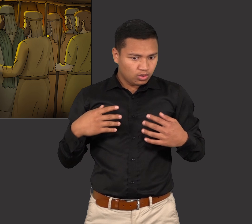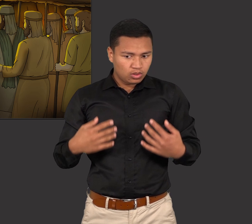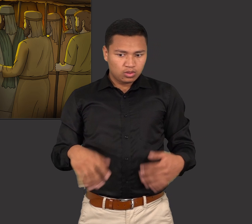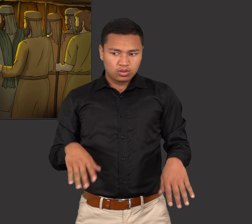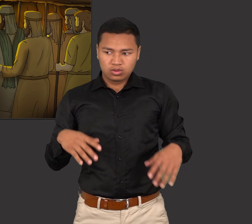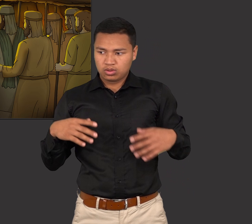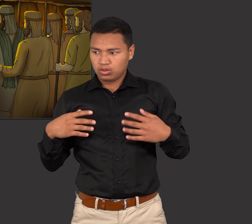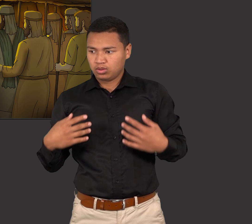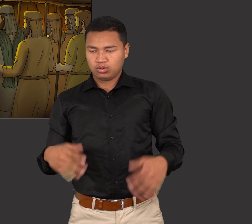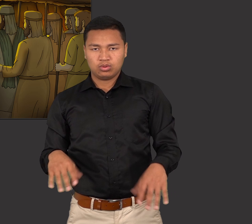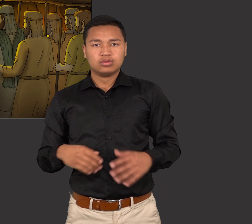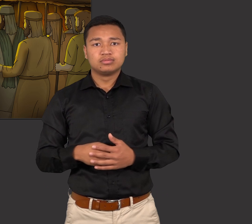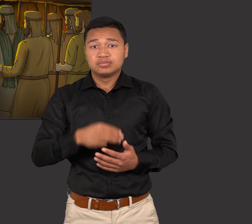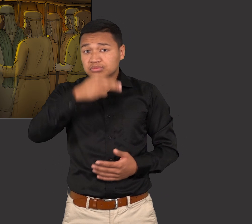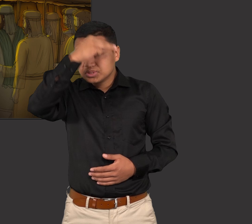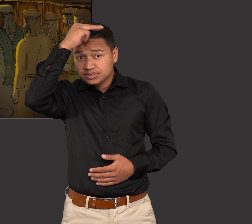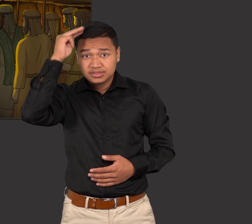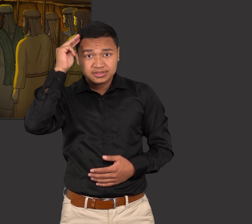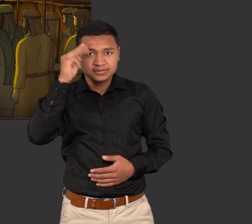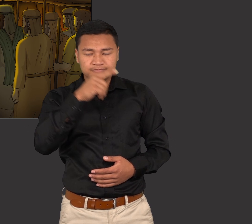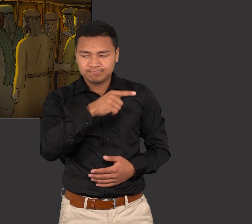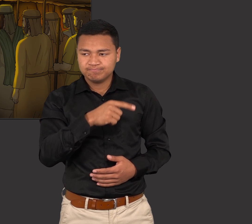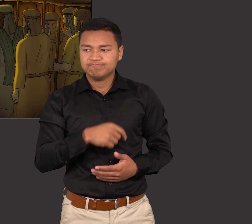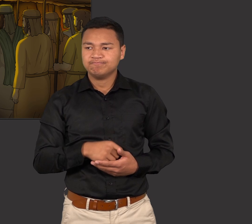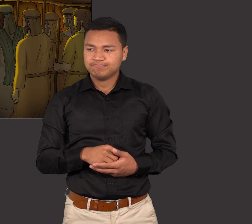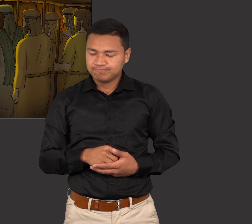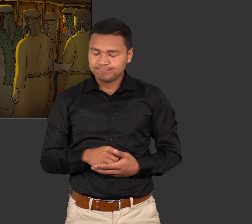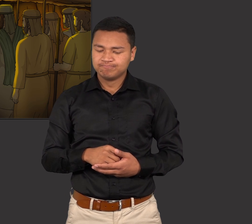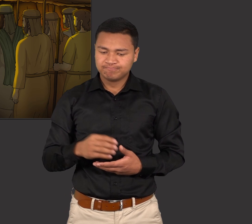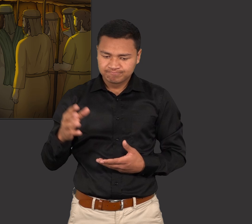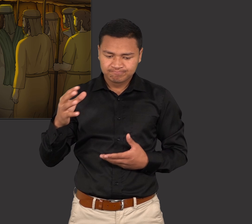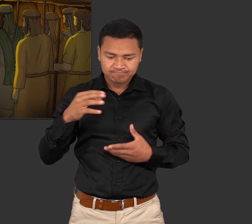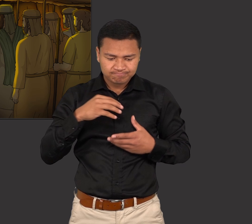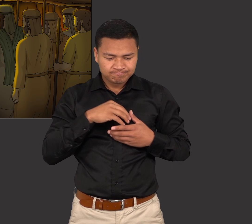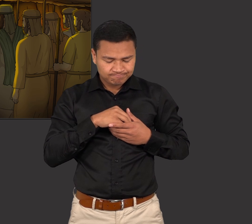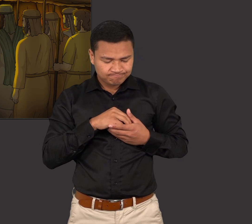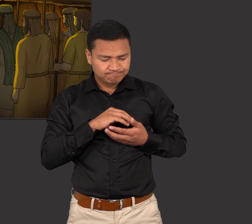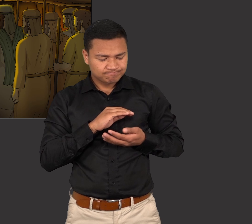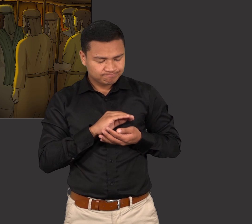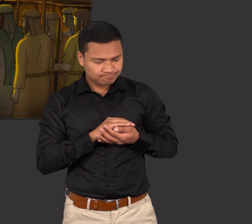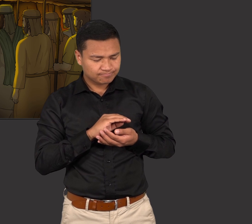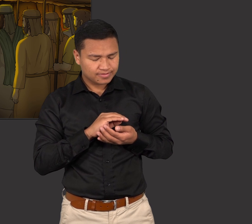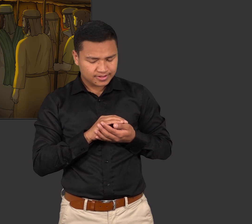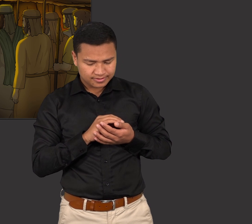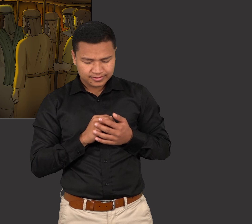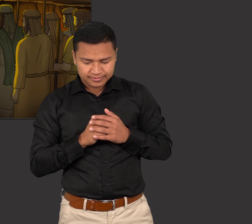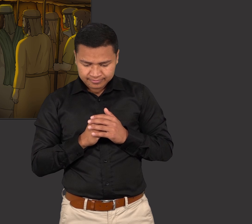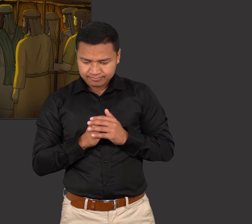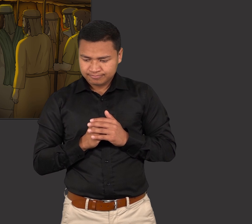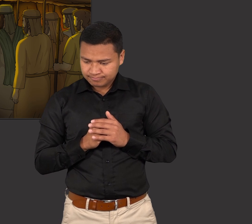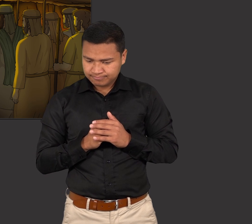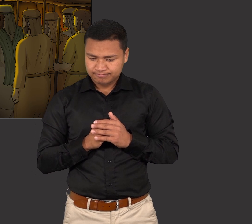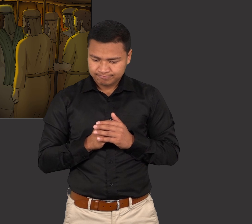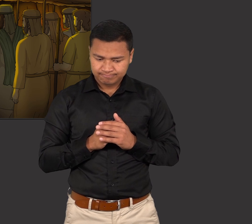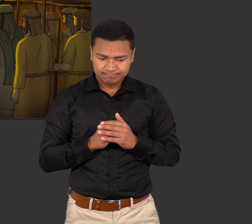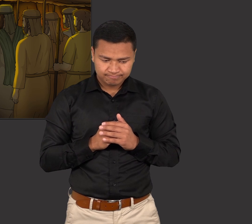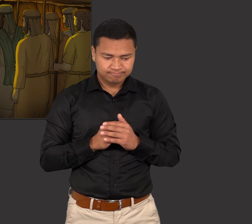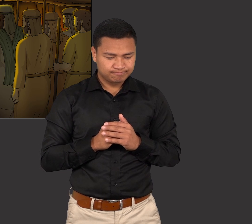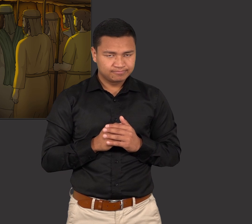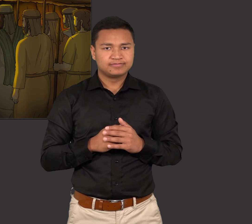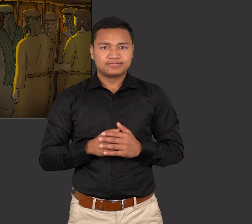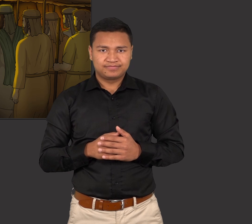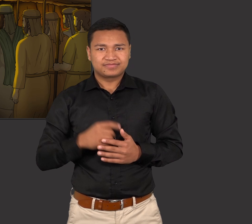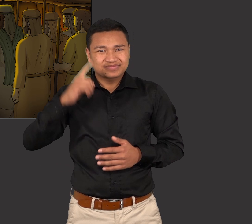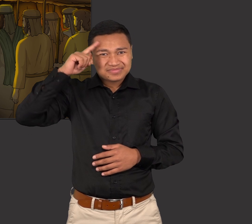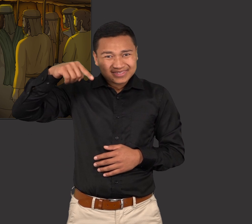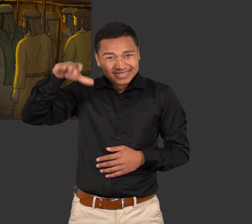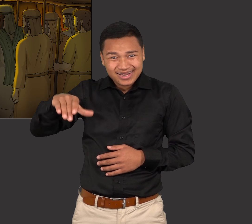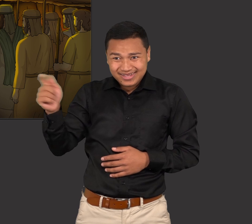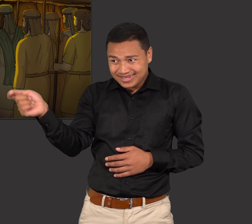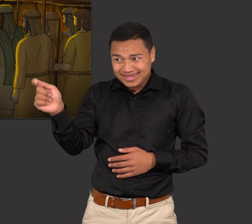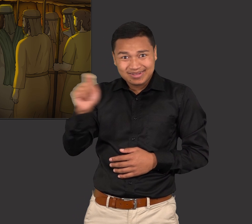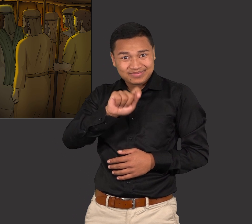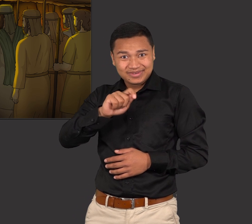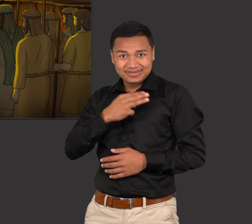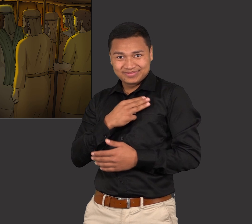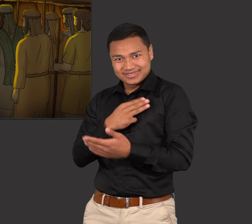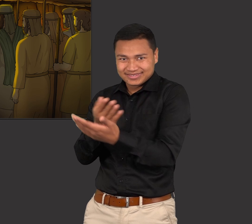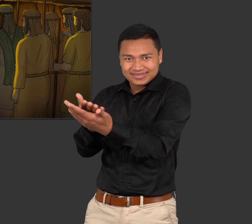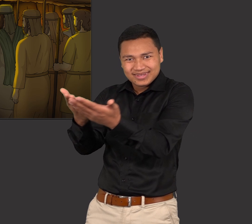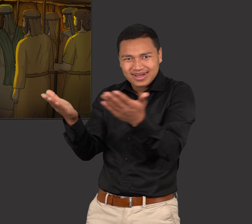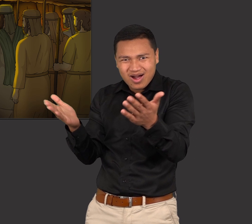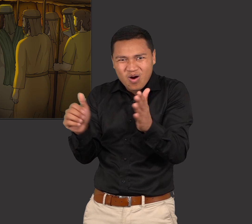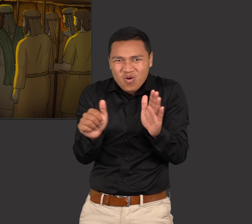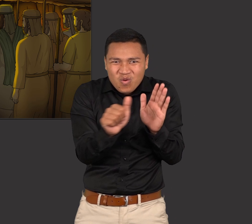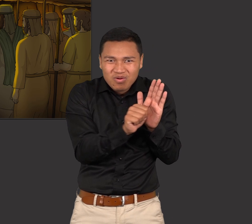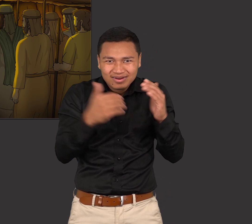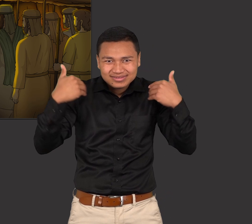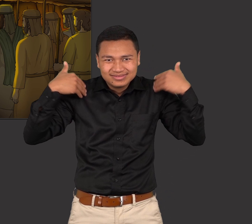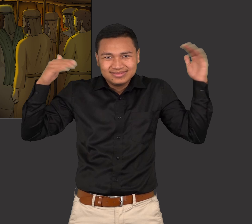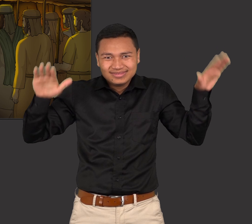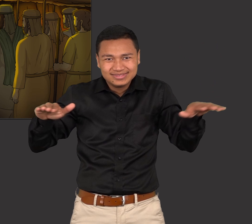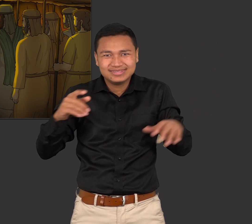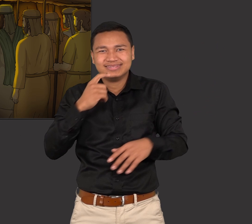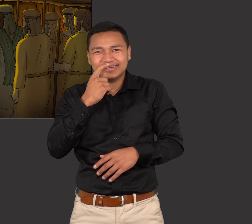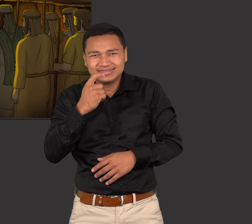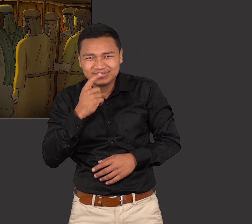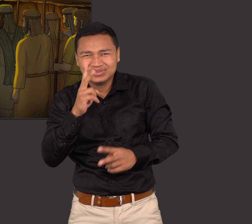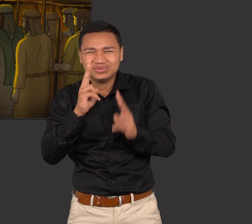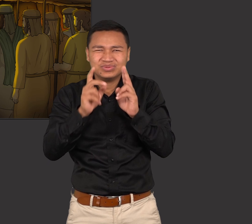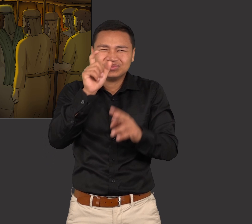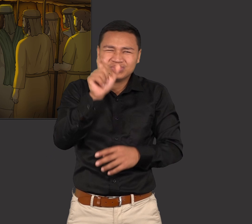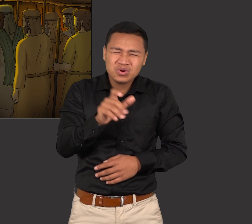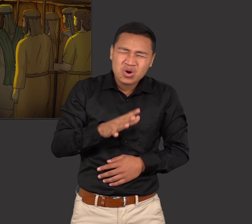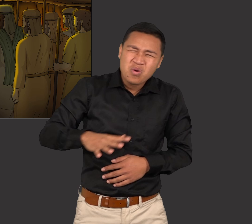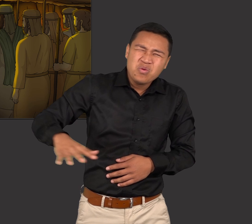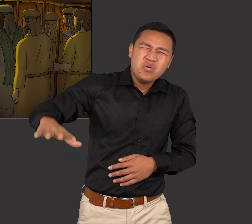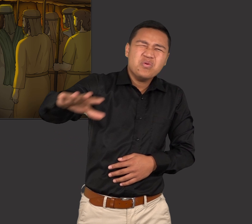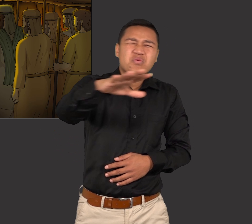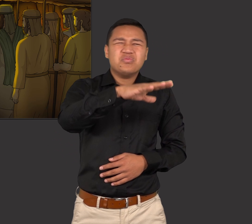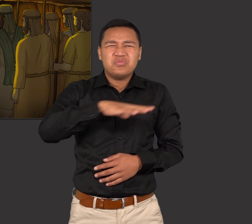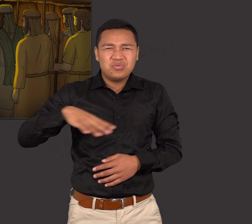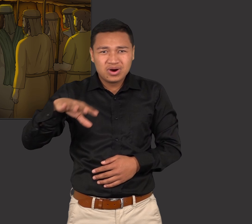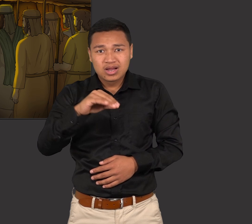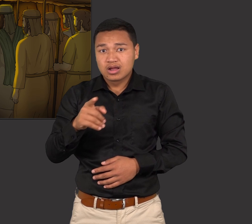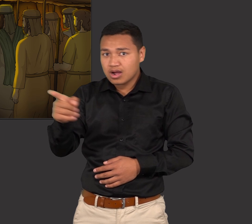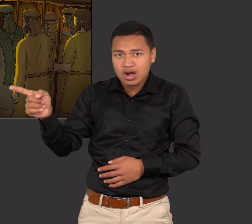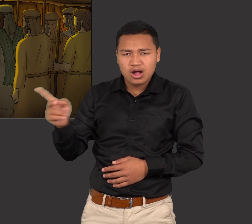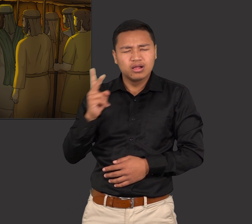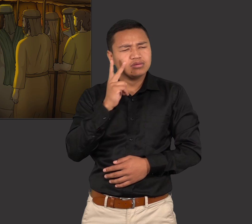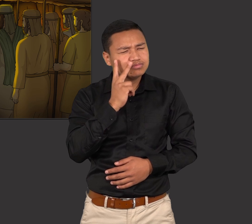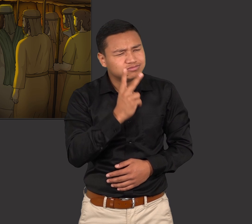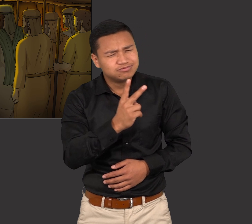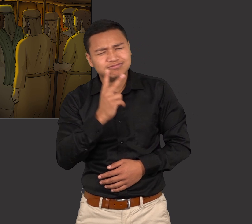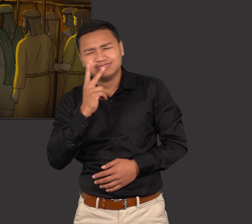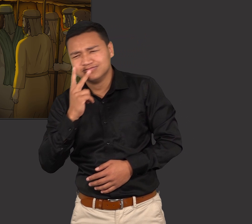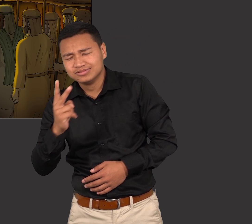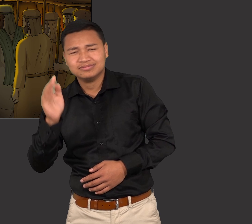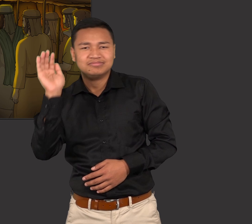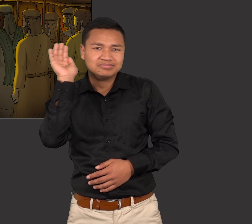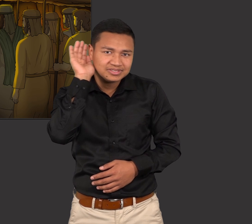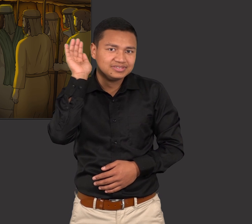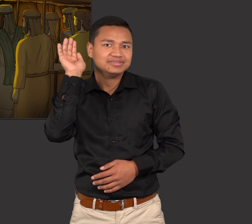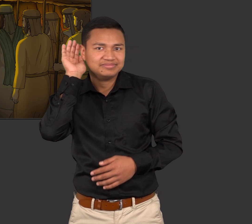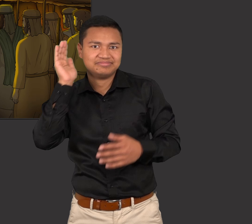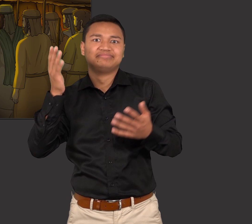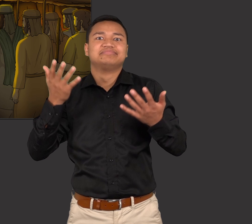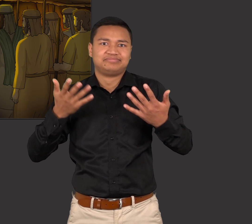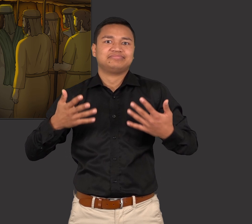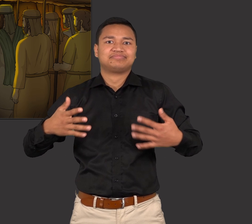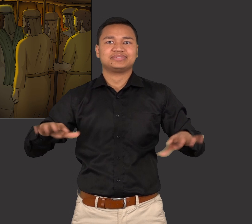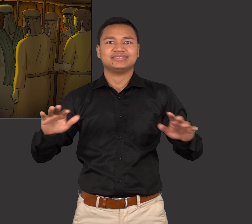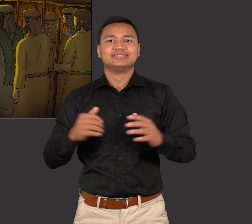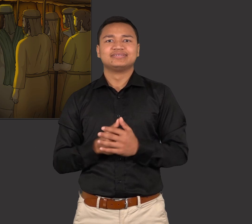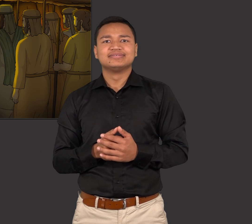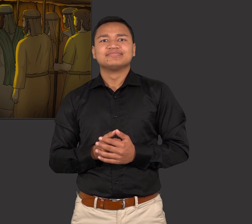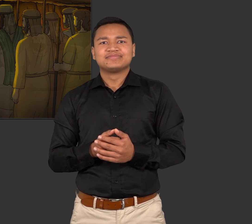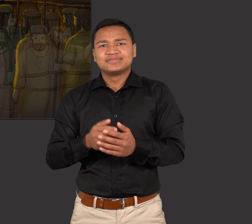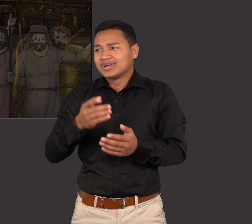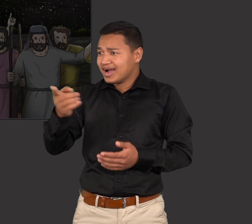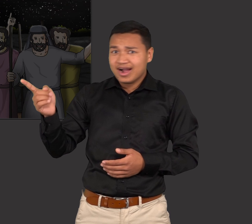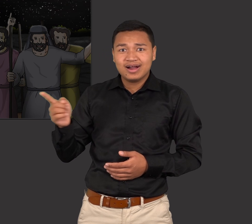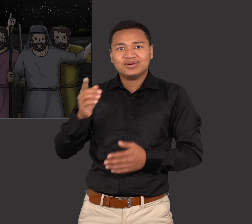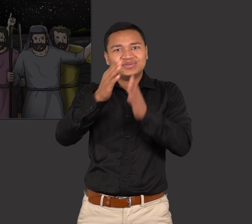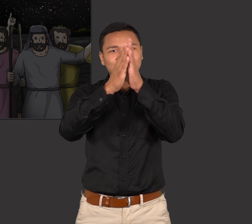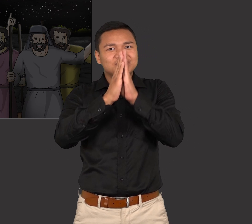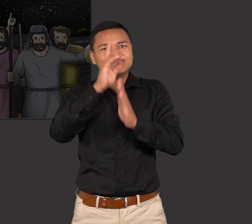And all who heard it were amazed at what the shepherds said to them. But Mary treasured up all these things and pondered them in her heart.